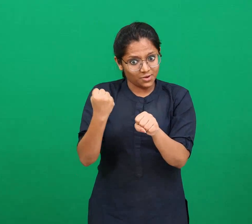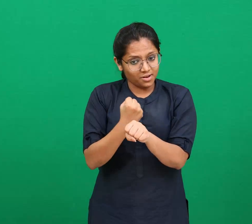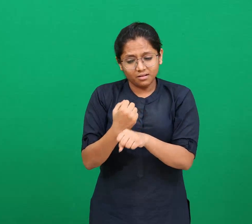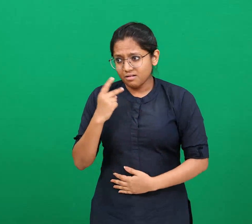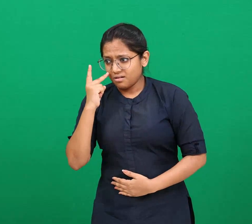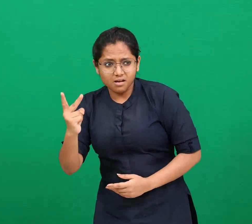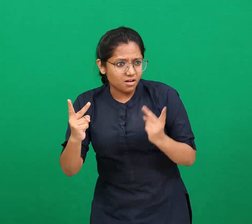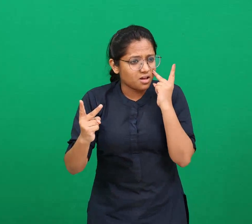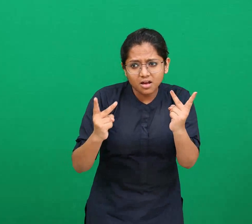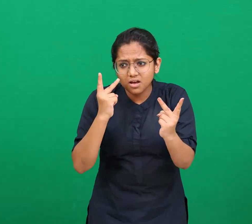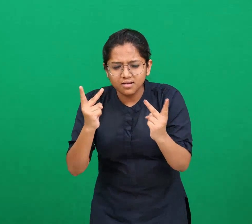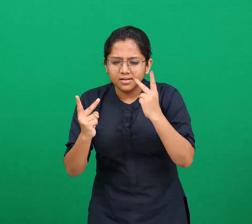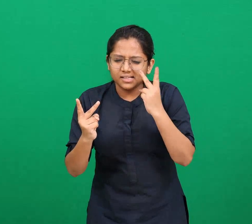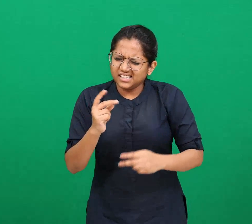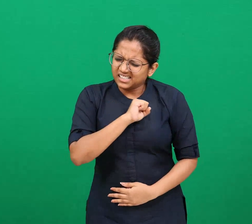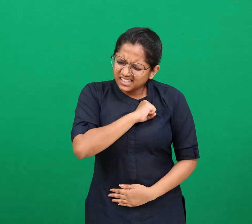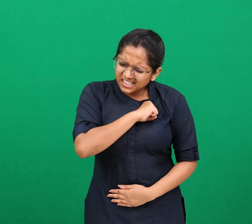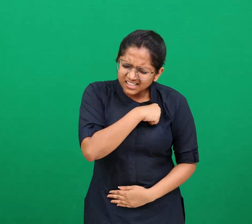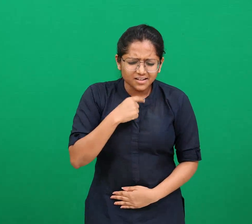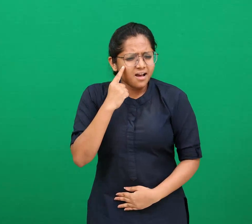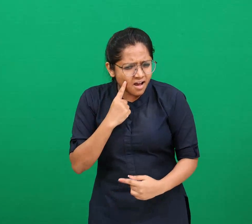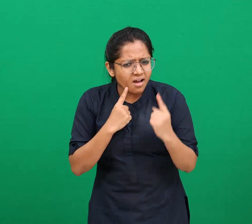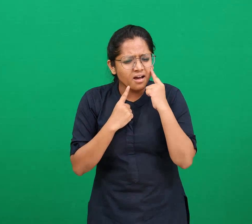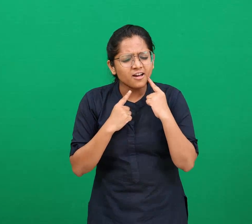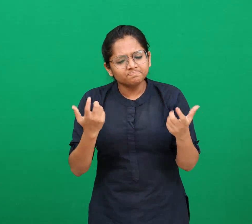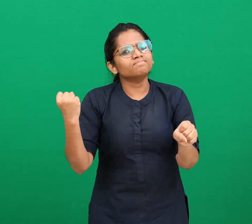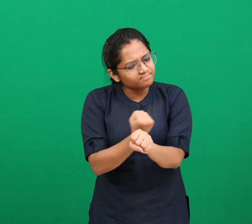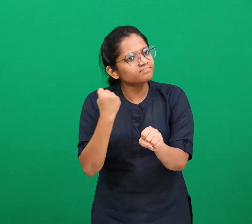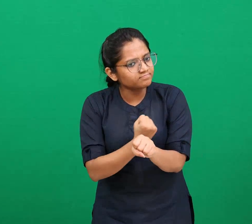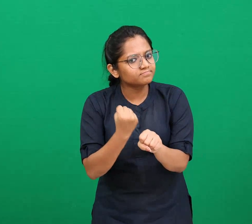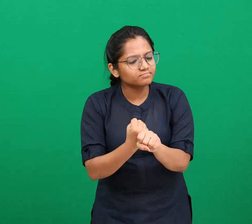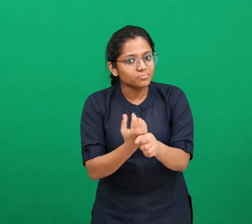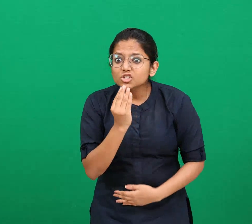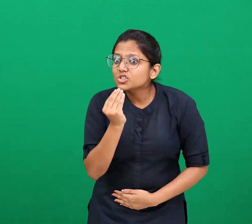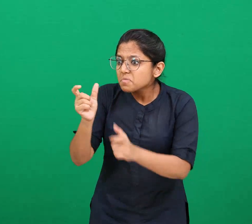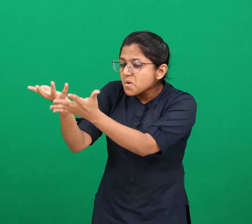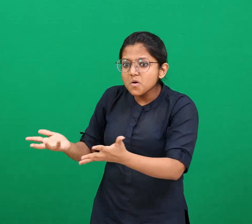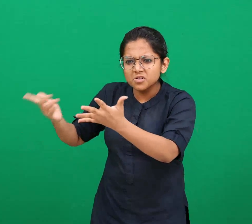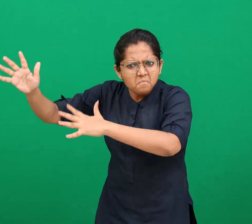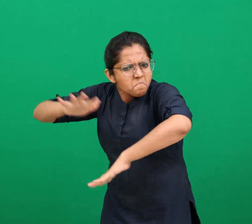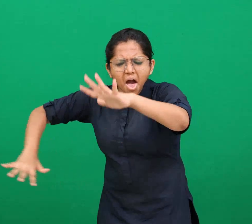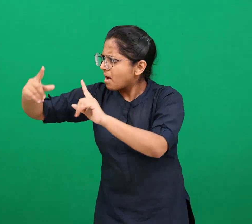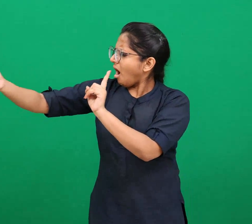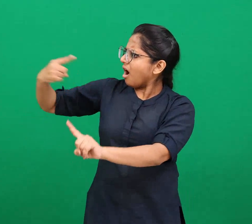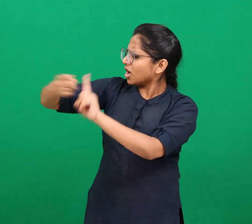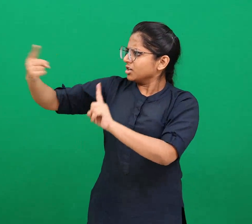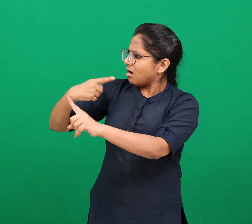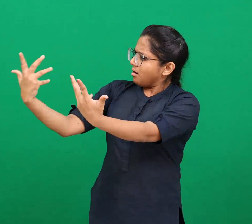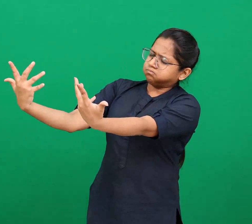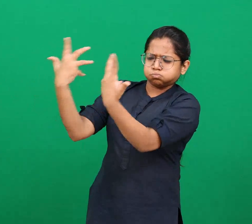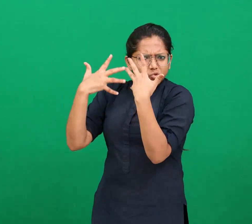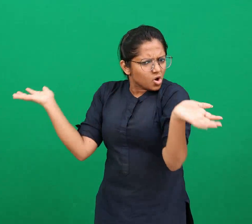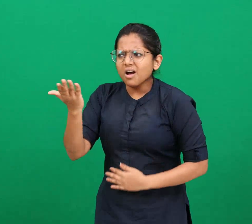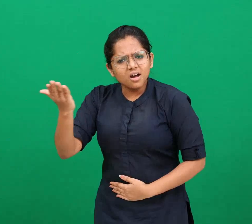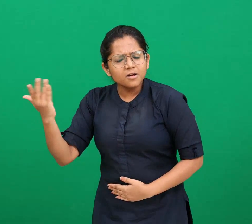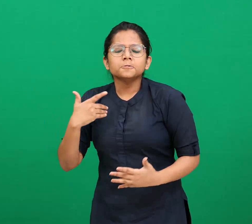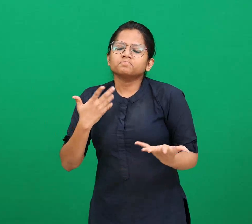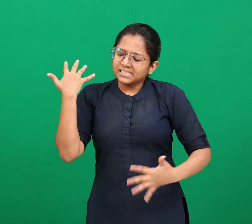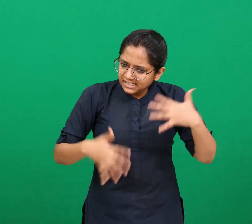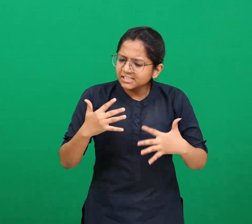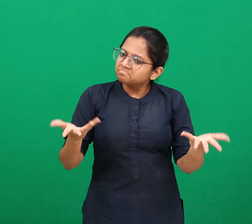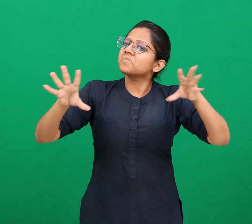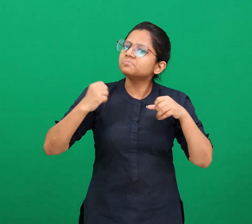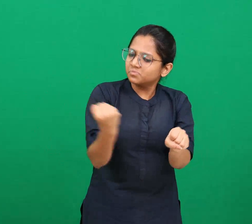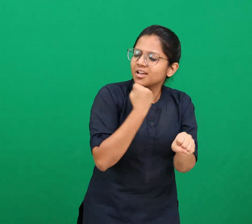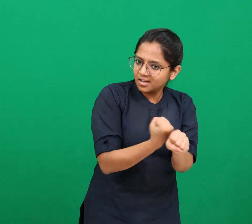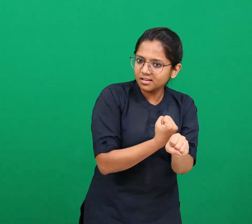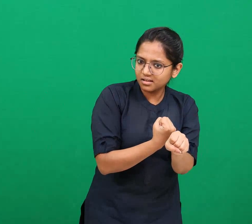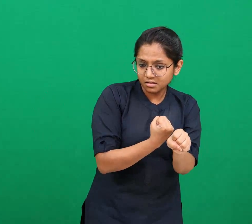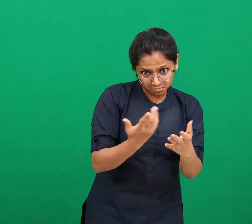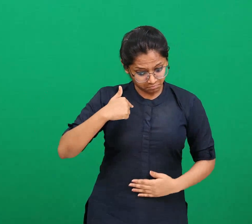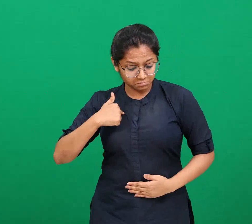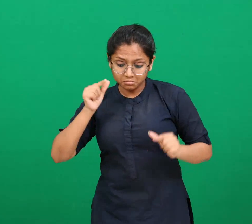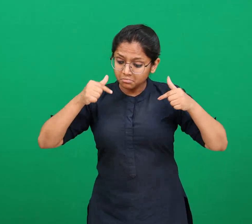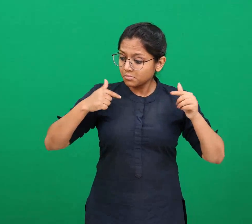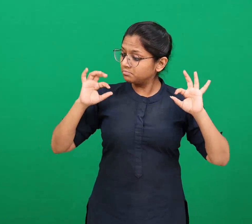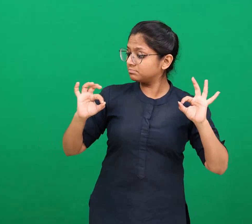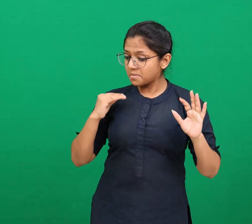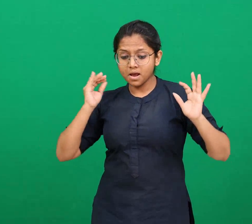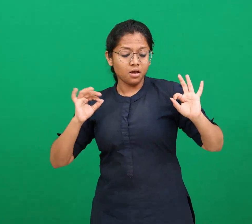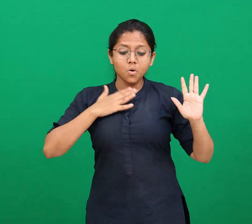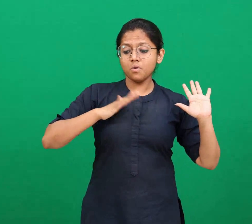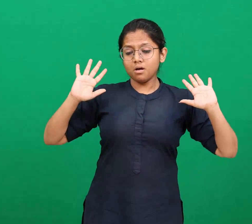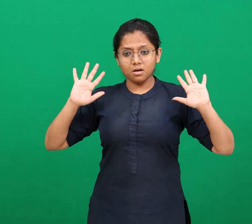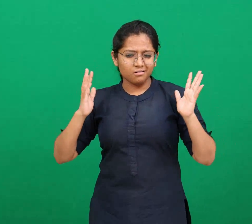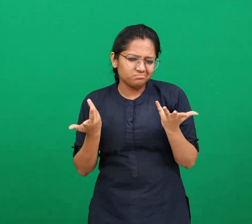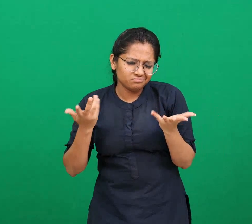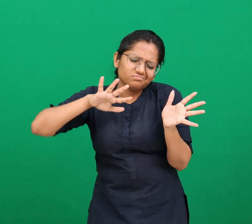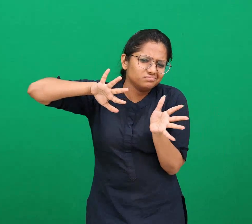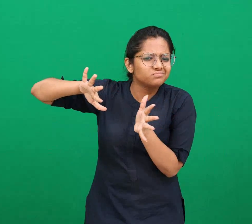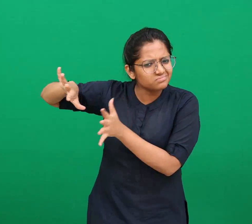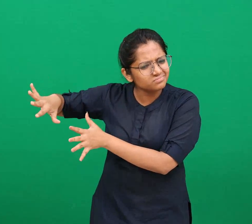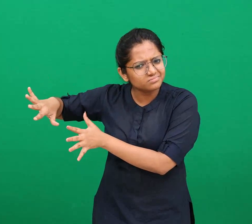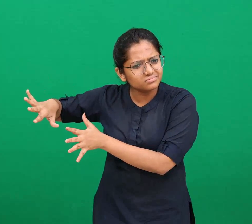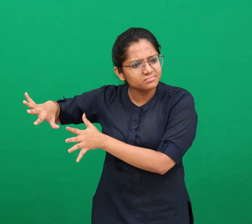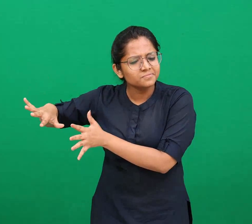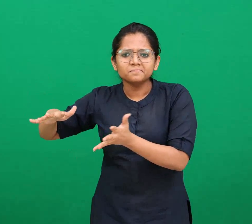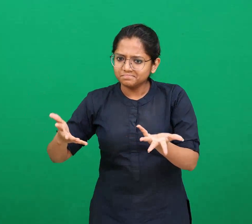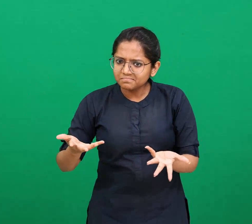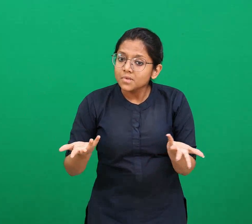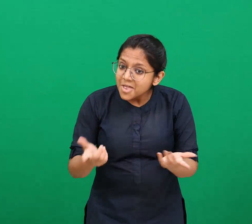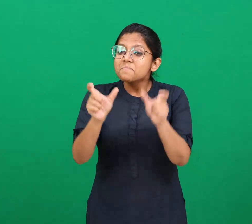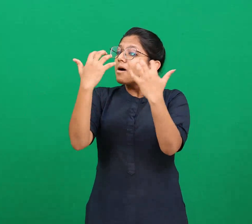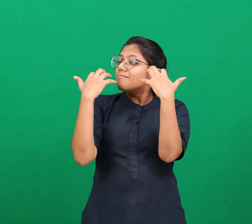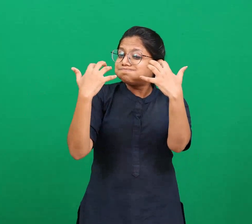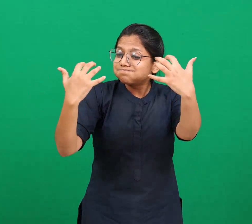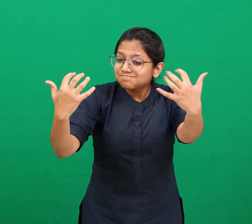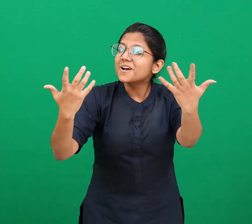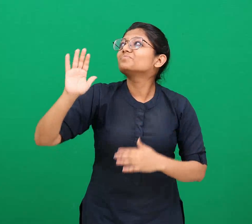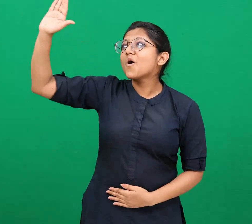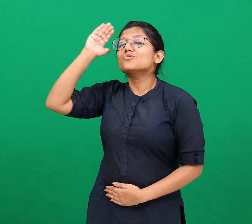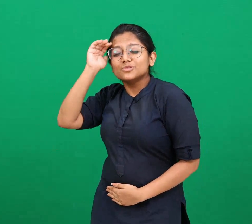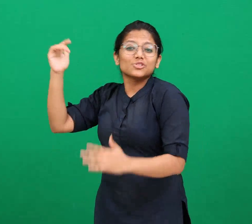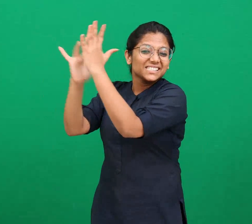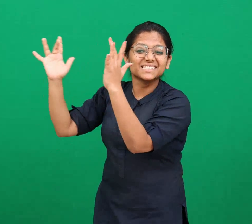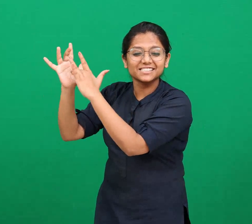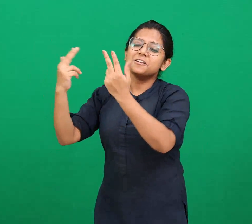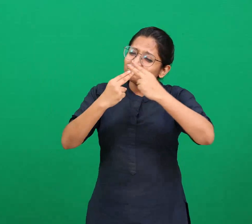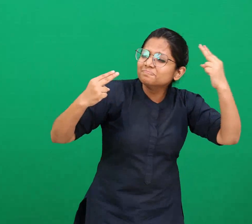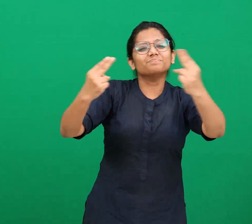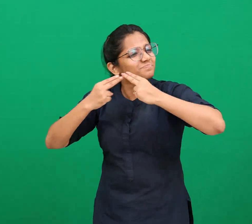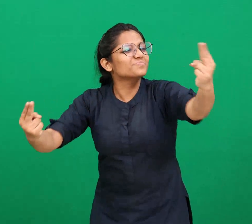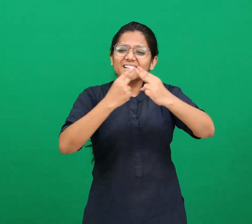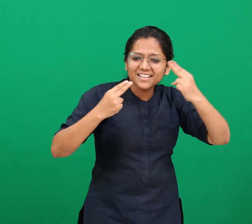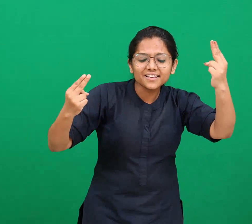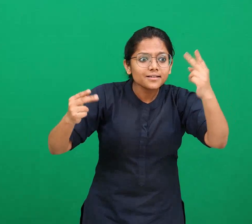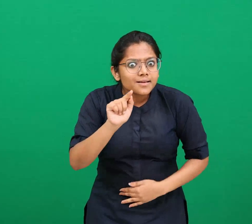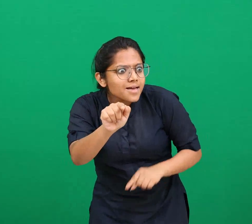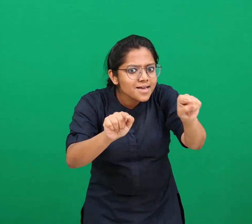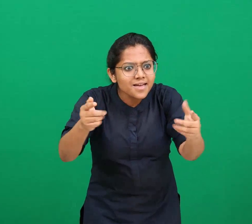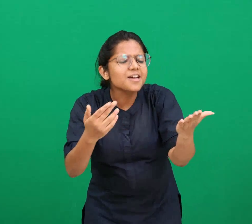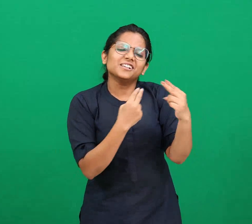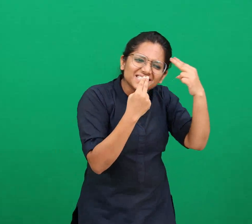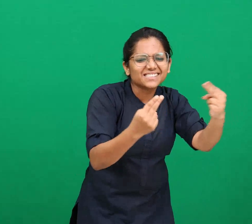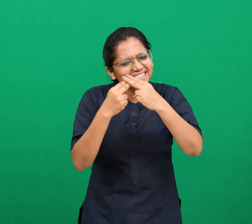I served the Lord with great humility and with tears, especially in the trials that came upon me through the plots of the Jews.